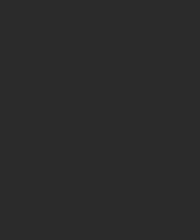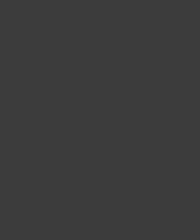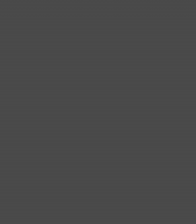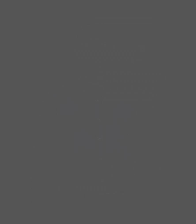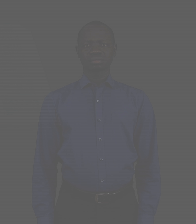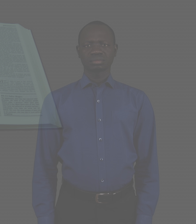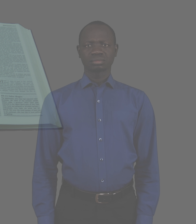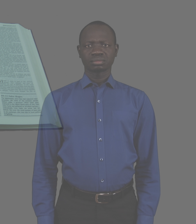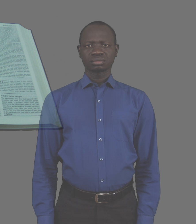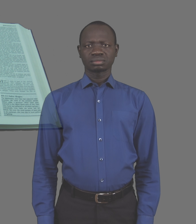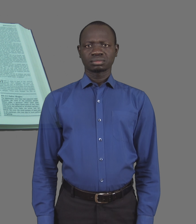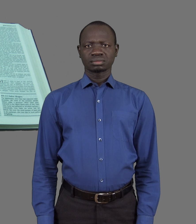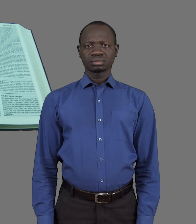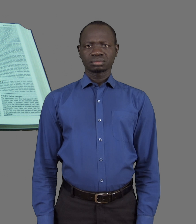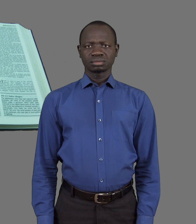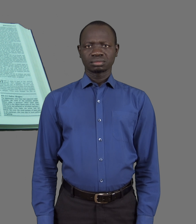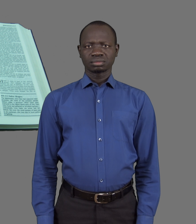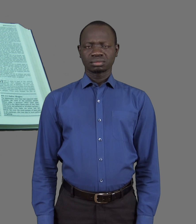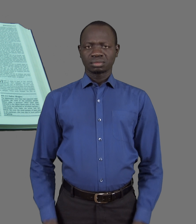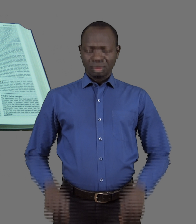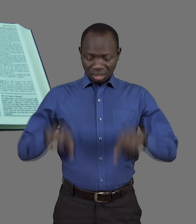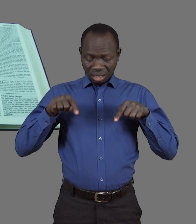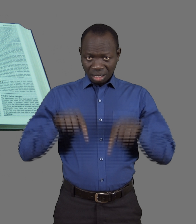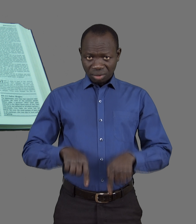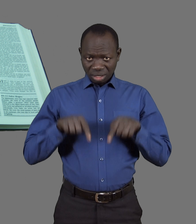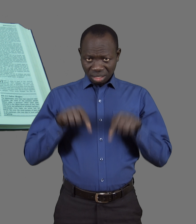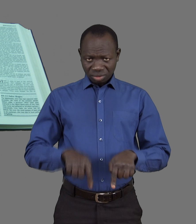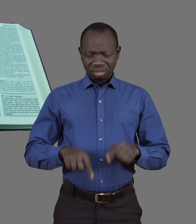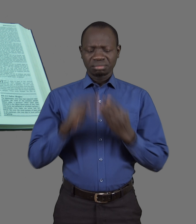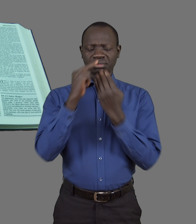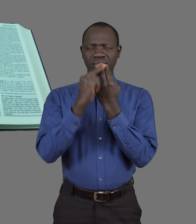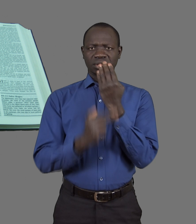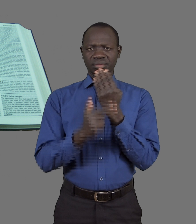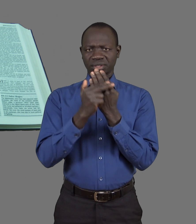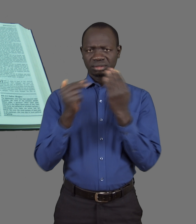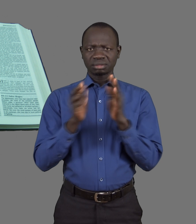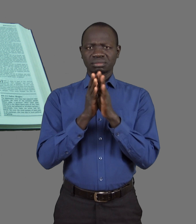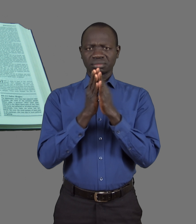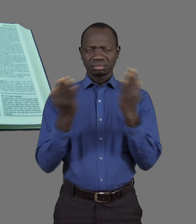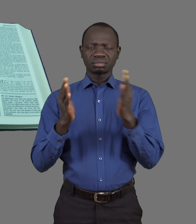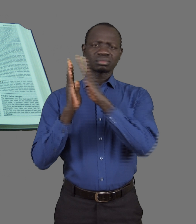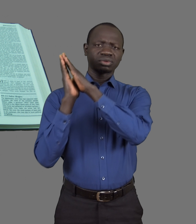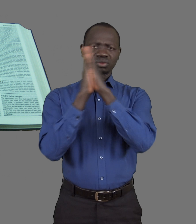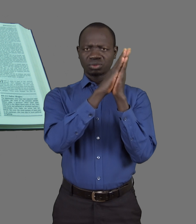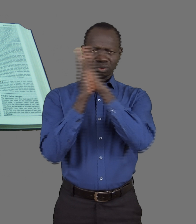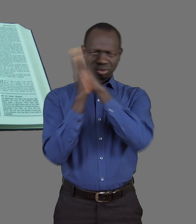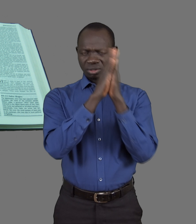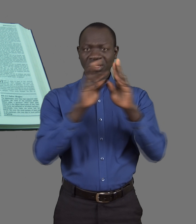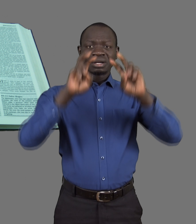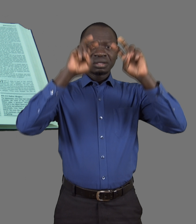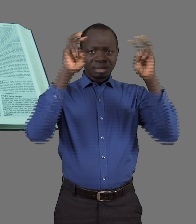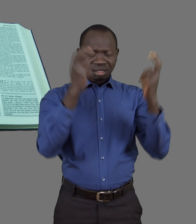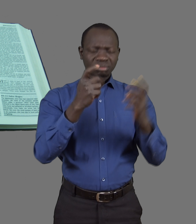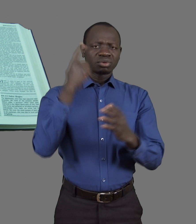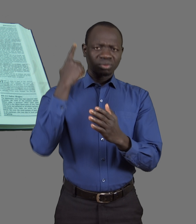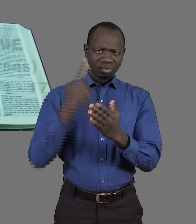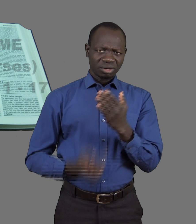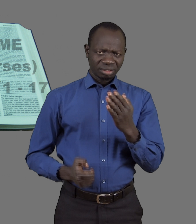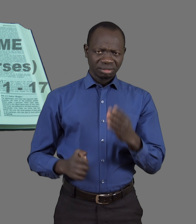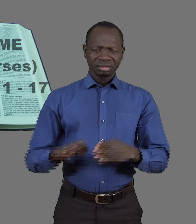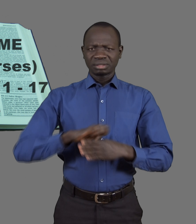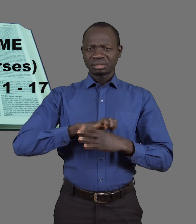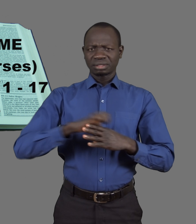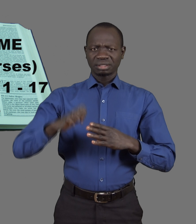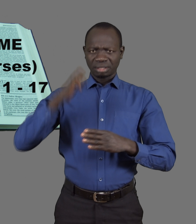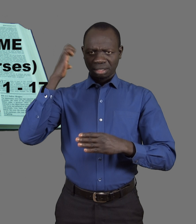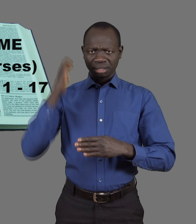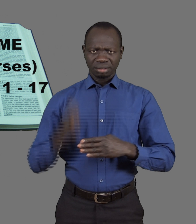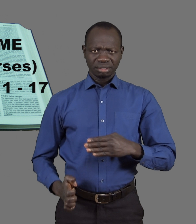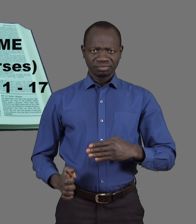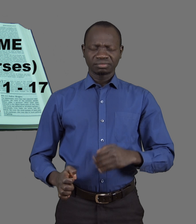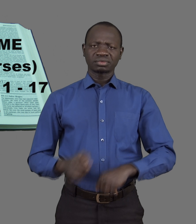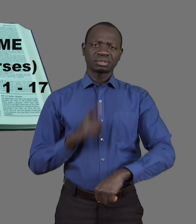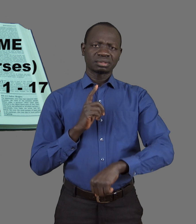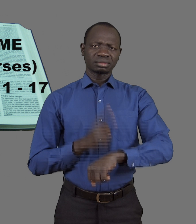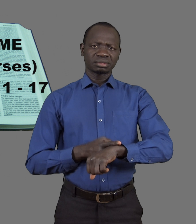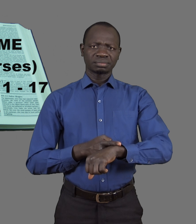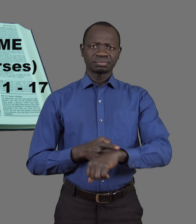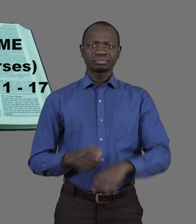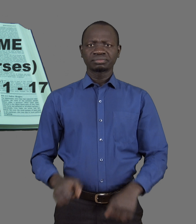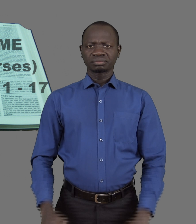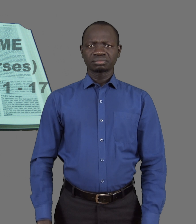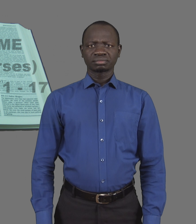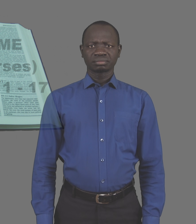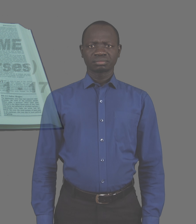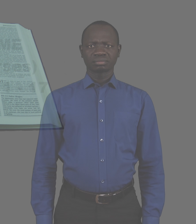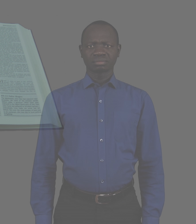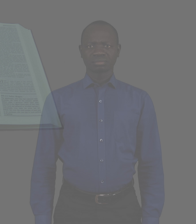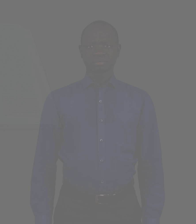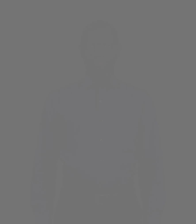The end time